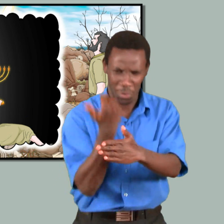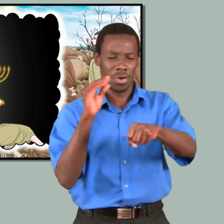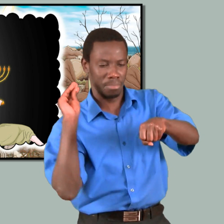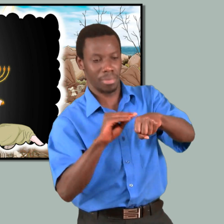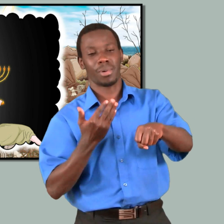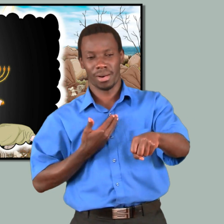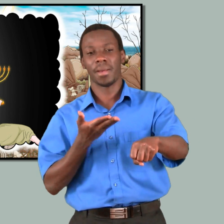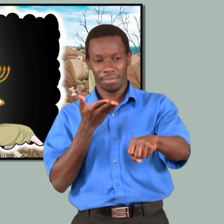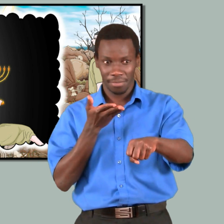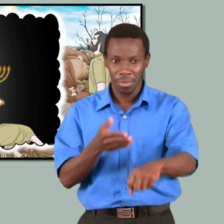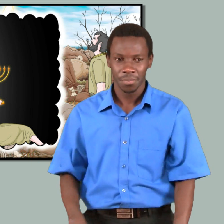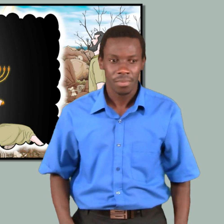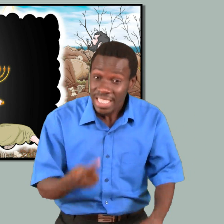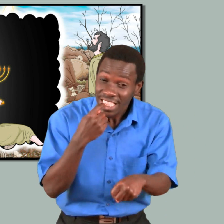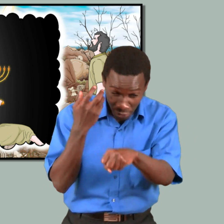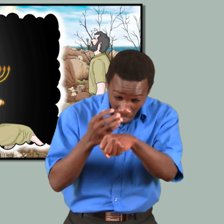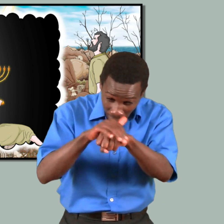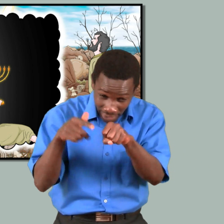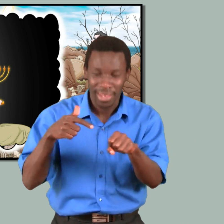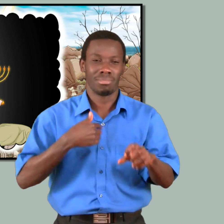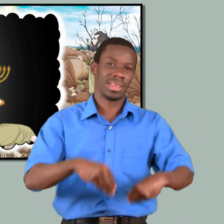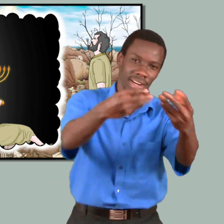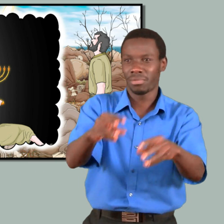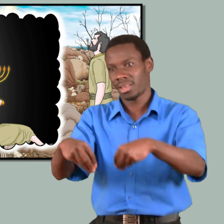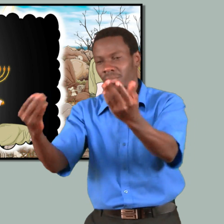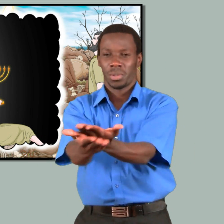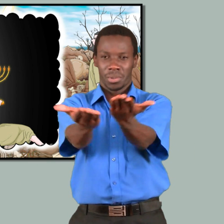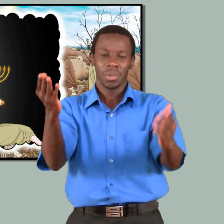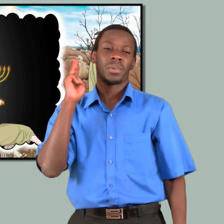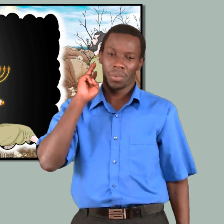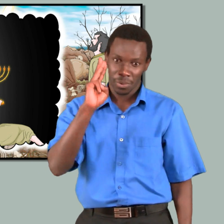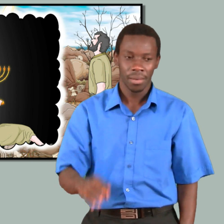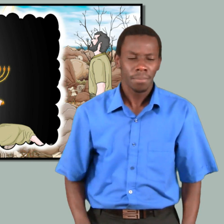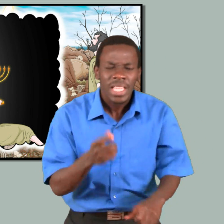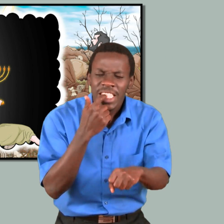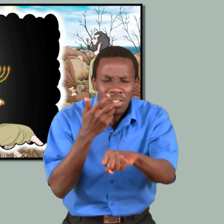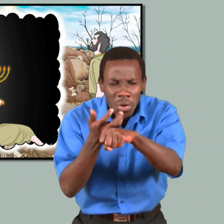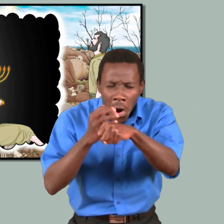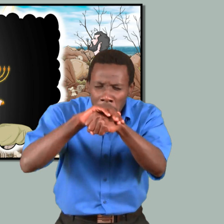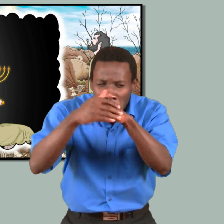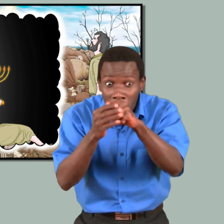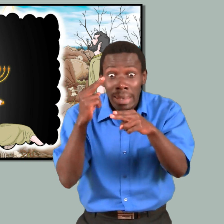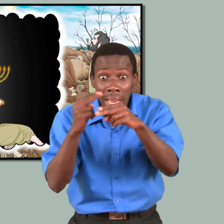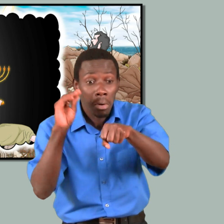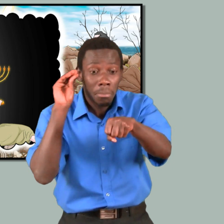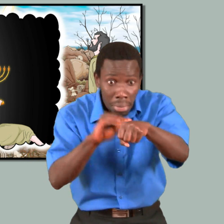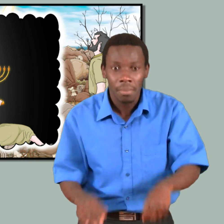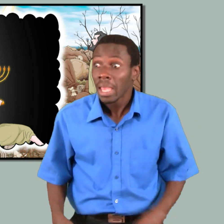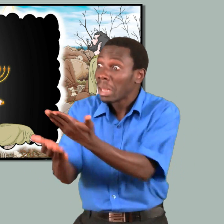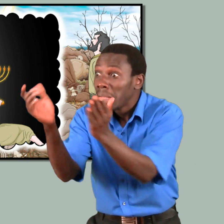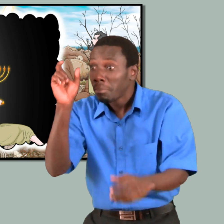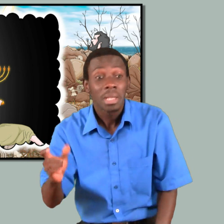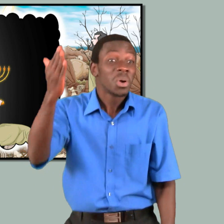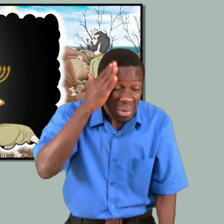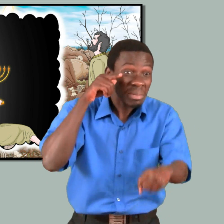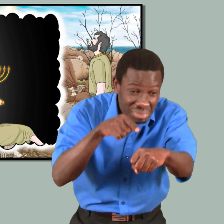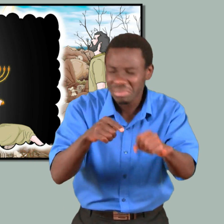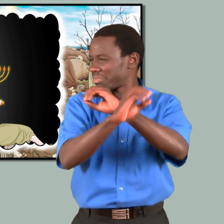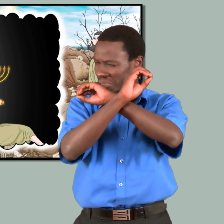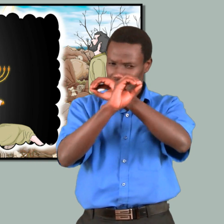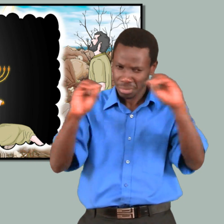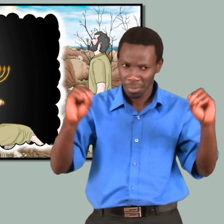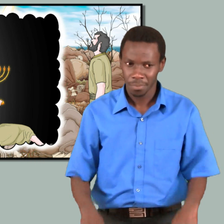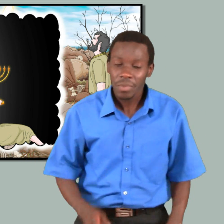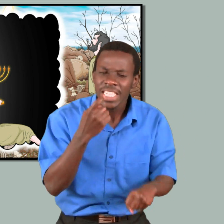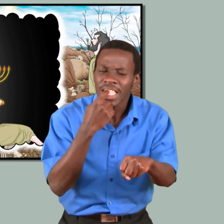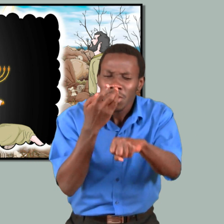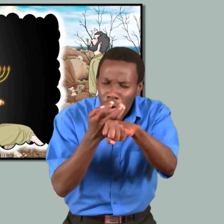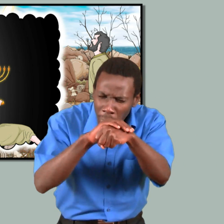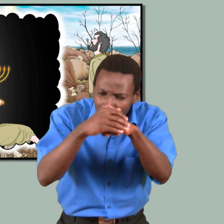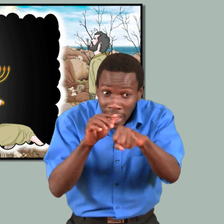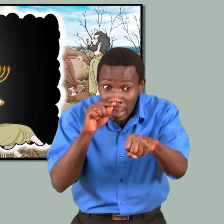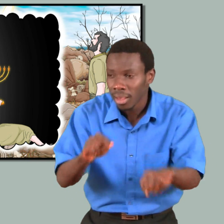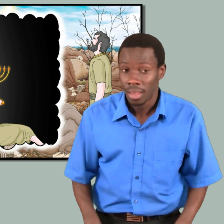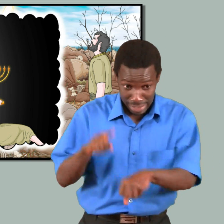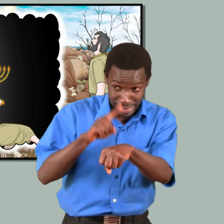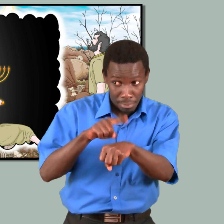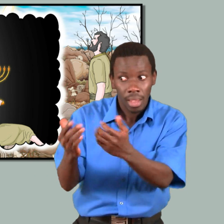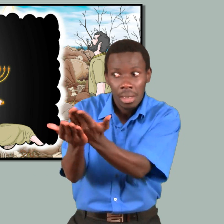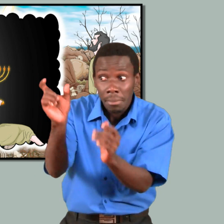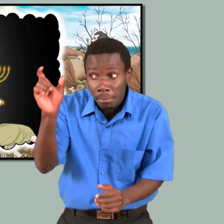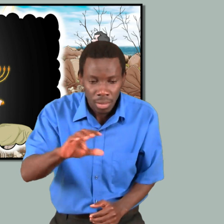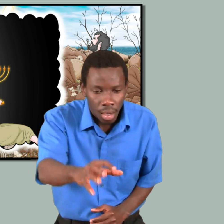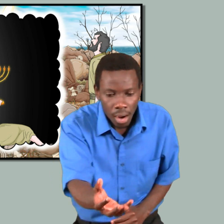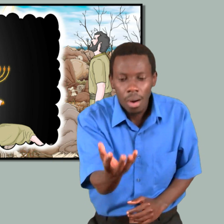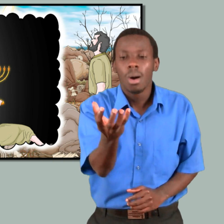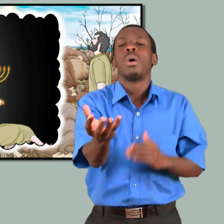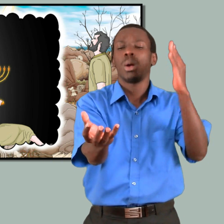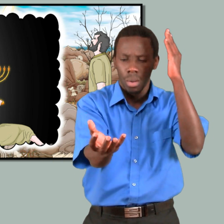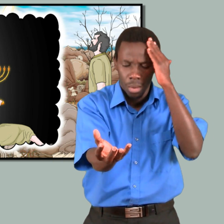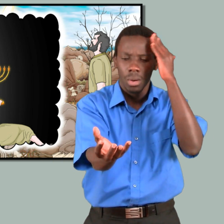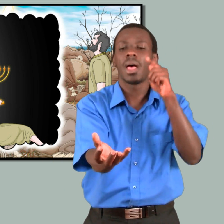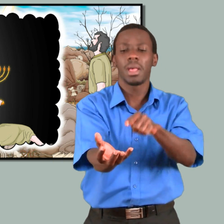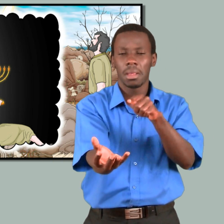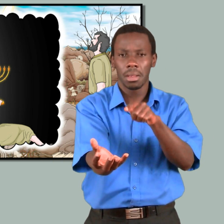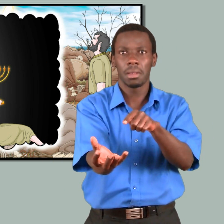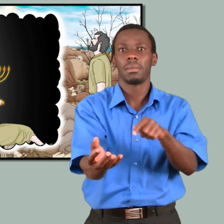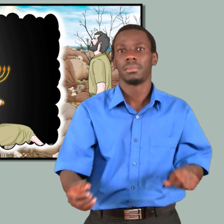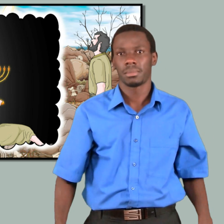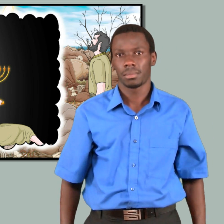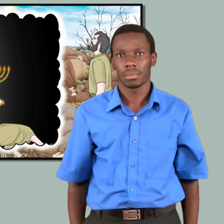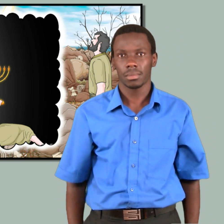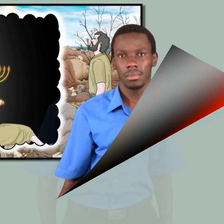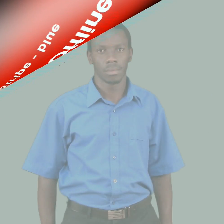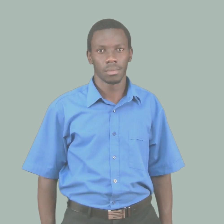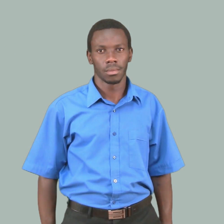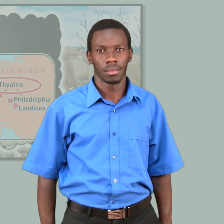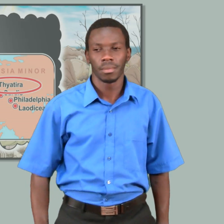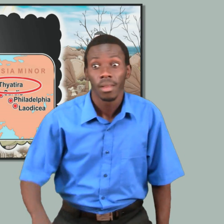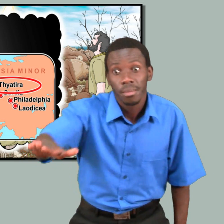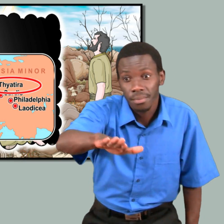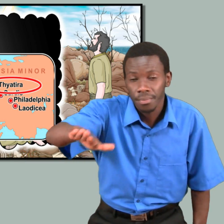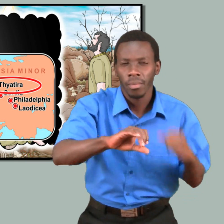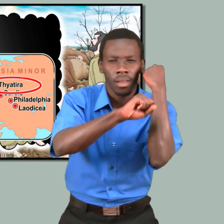I will also give him a white stone inscribed with a new name, known only to the one who receives it.